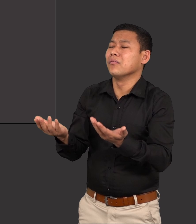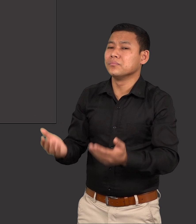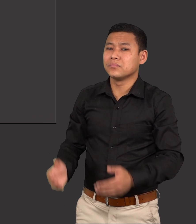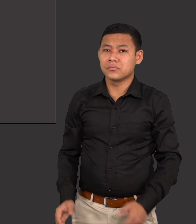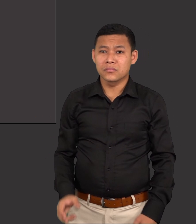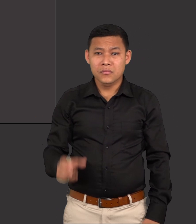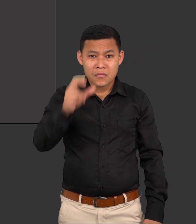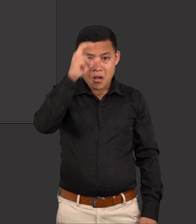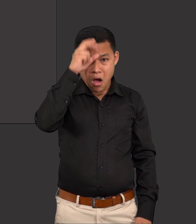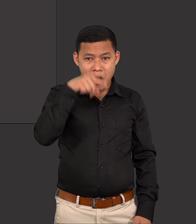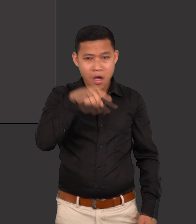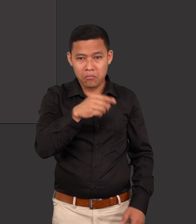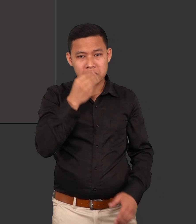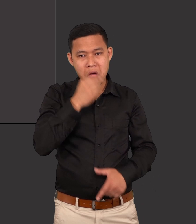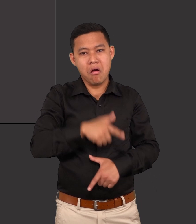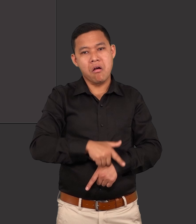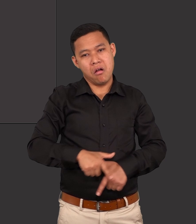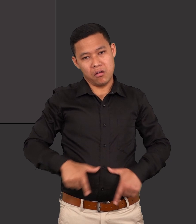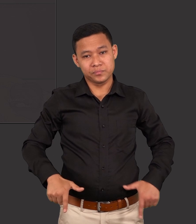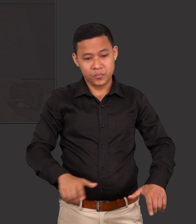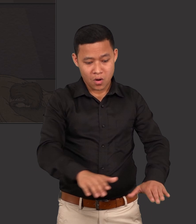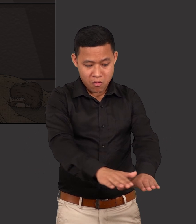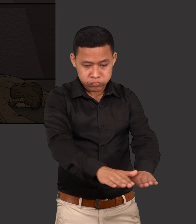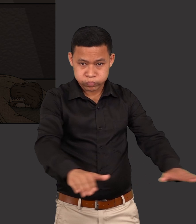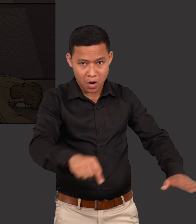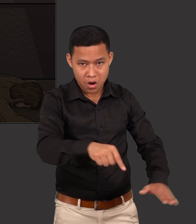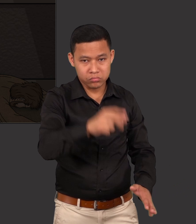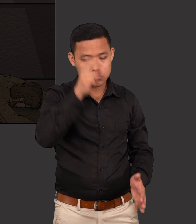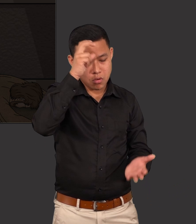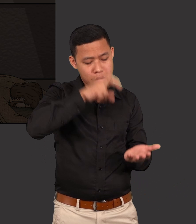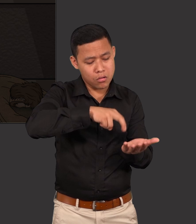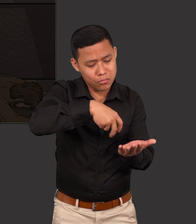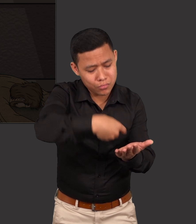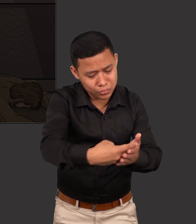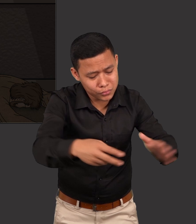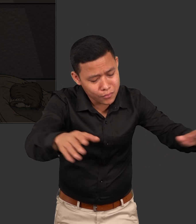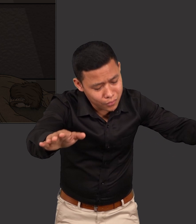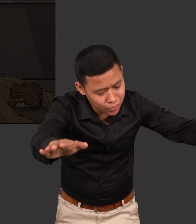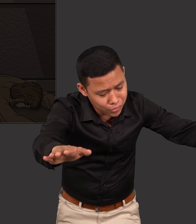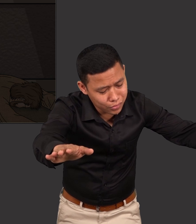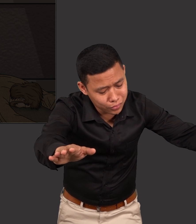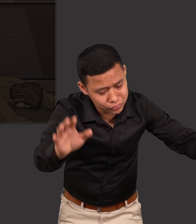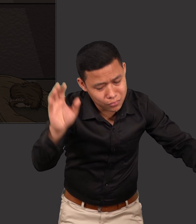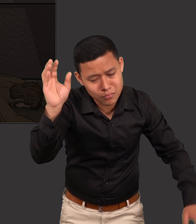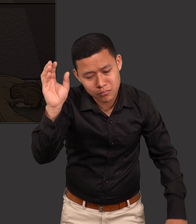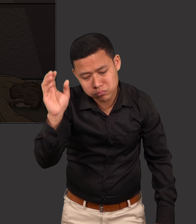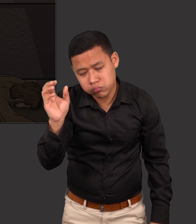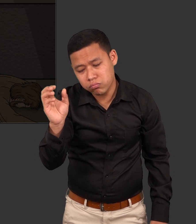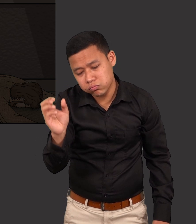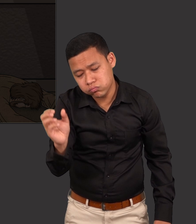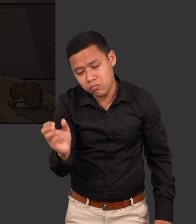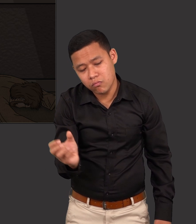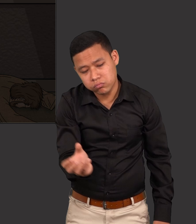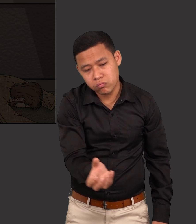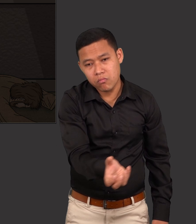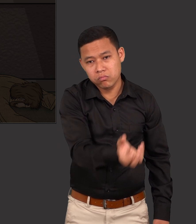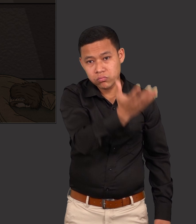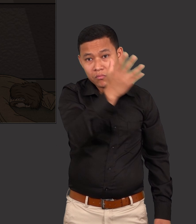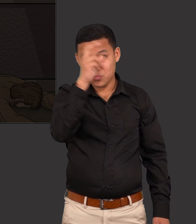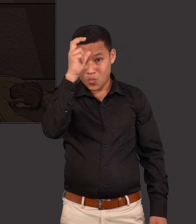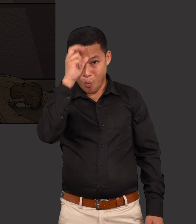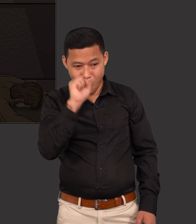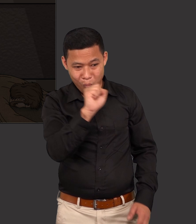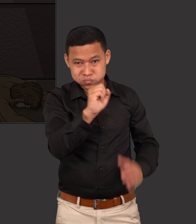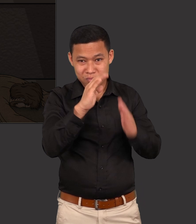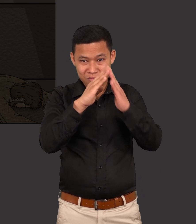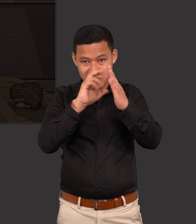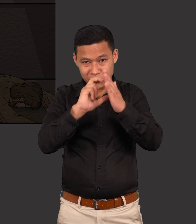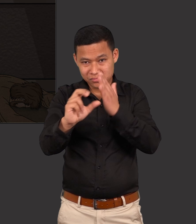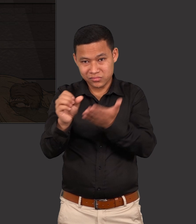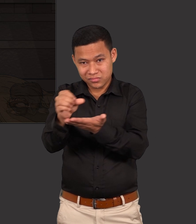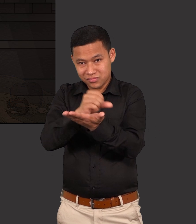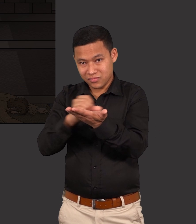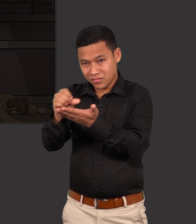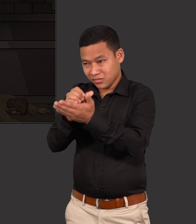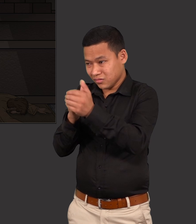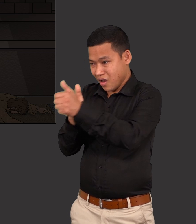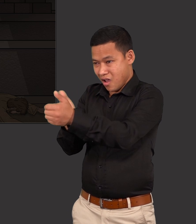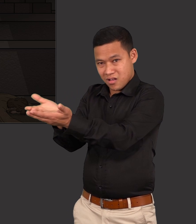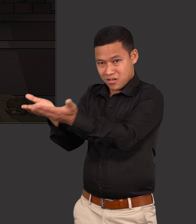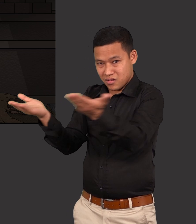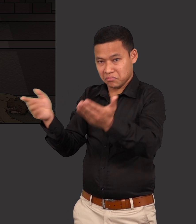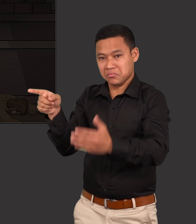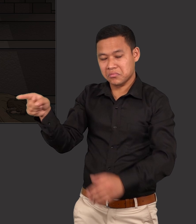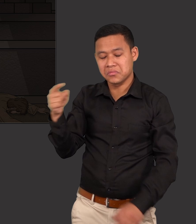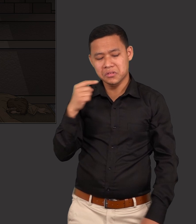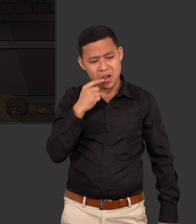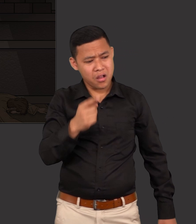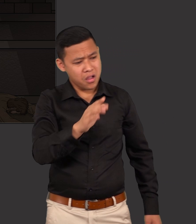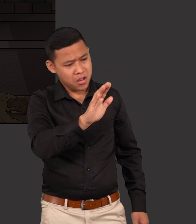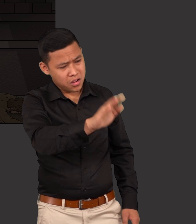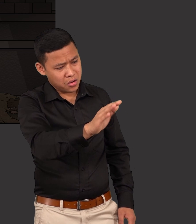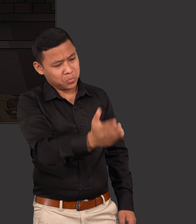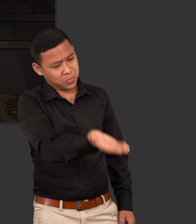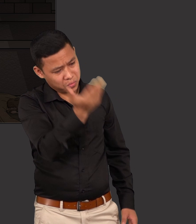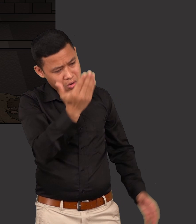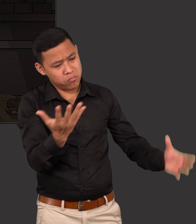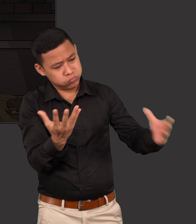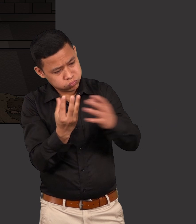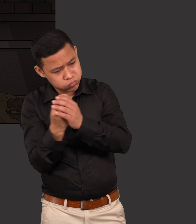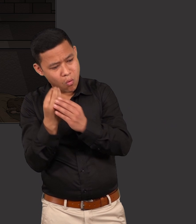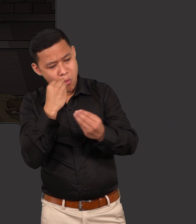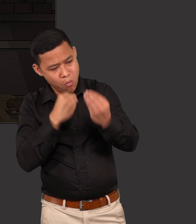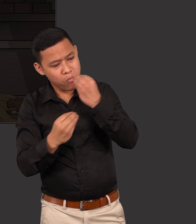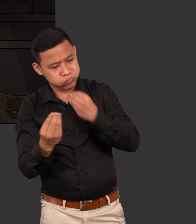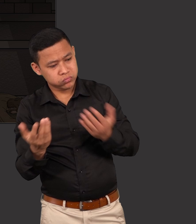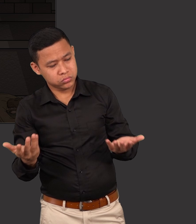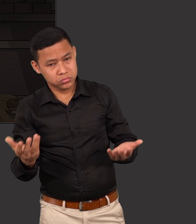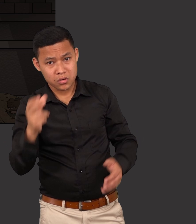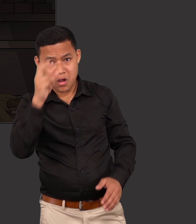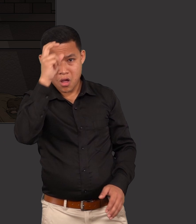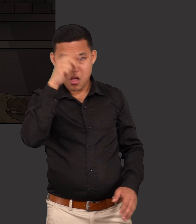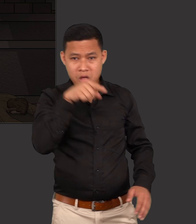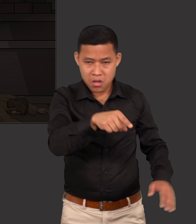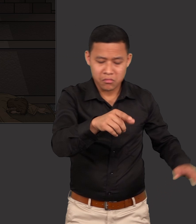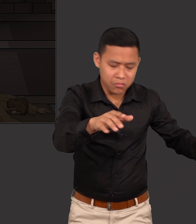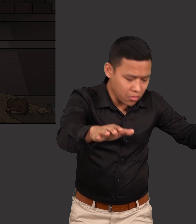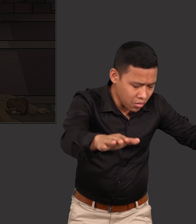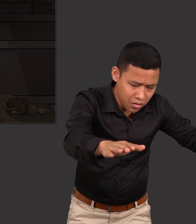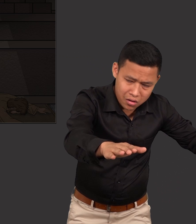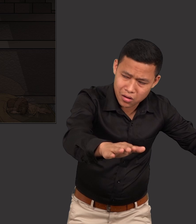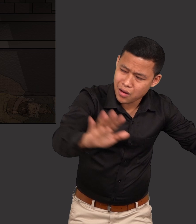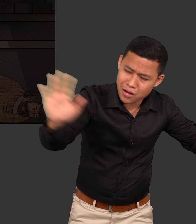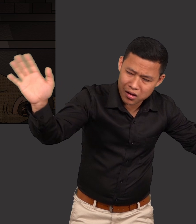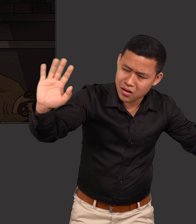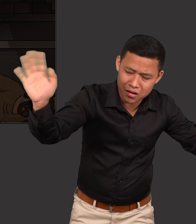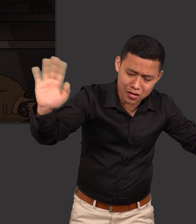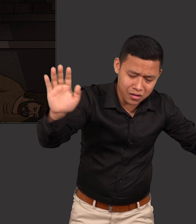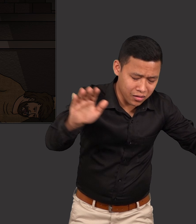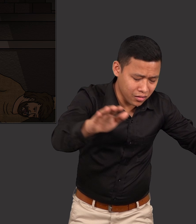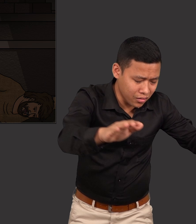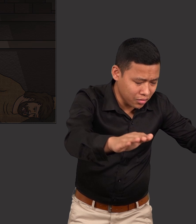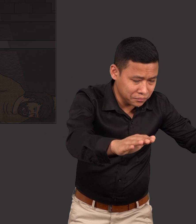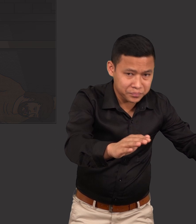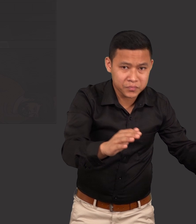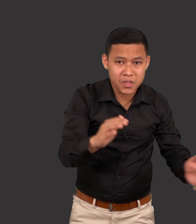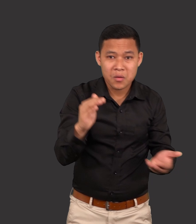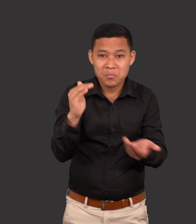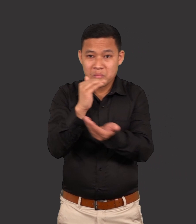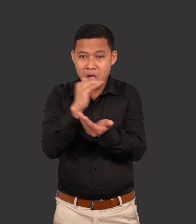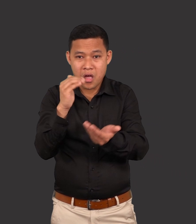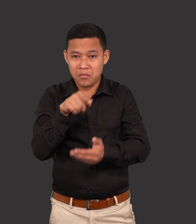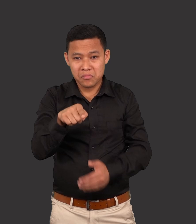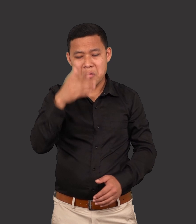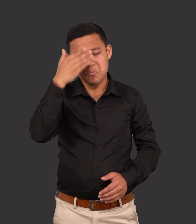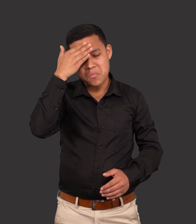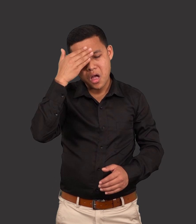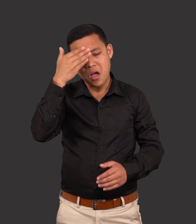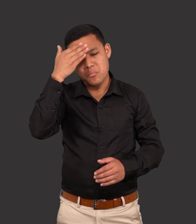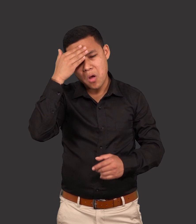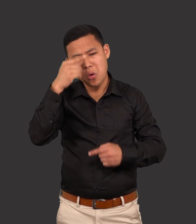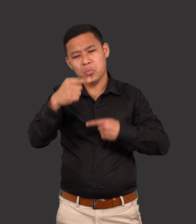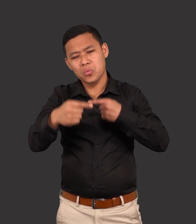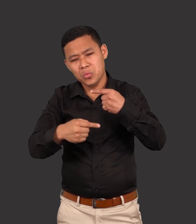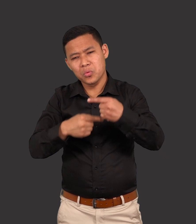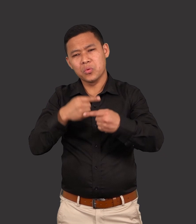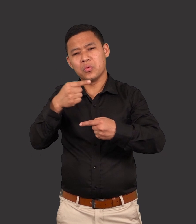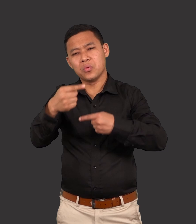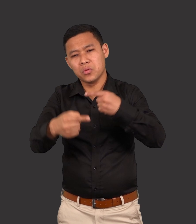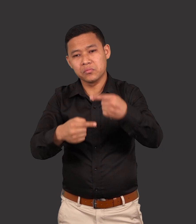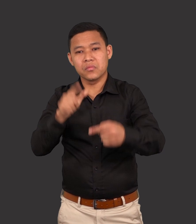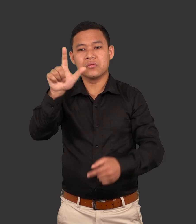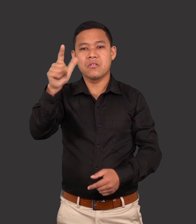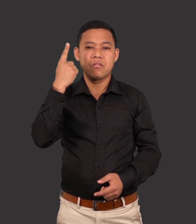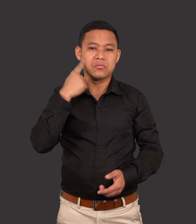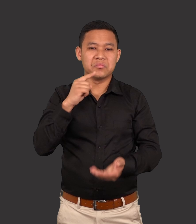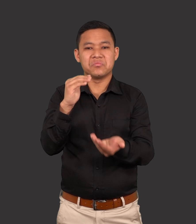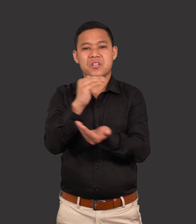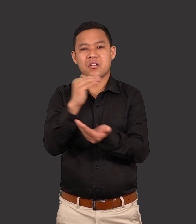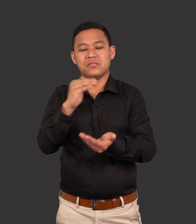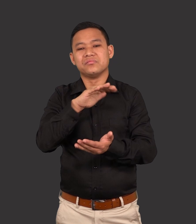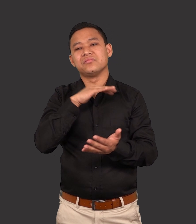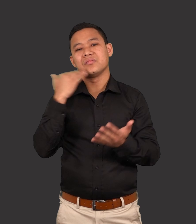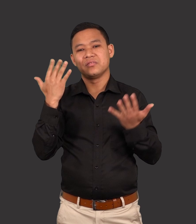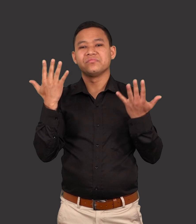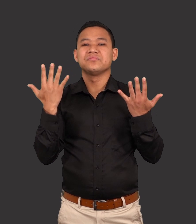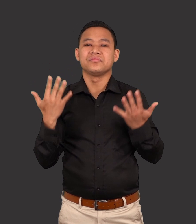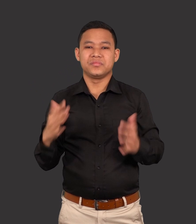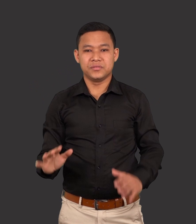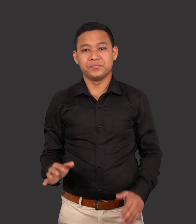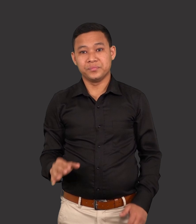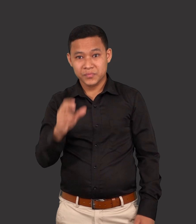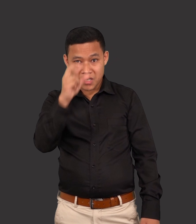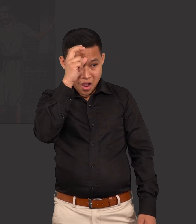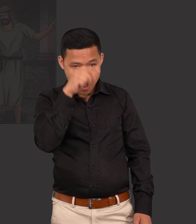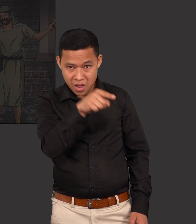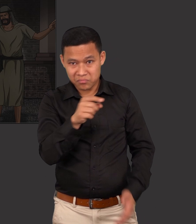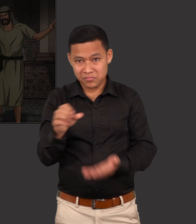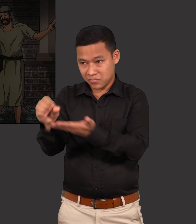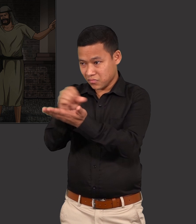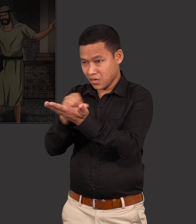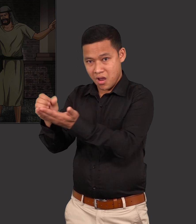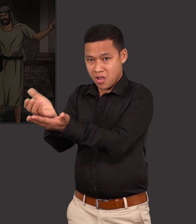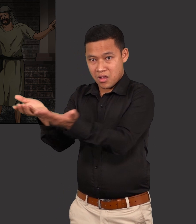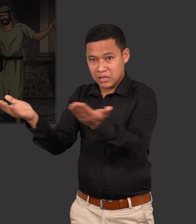He fasted and went into his house and spent the night lying in sackcloth on the ground. The elders of his household stood beside him to help him up from the ground, but he was unwilling and would not eat anything with them. On the seventh day the child died.